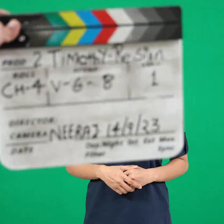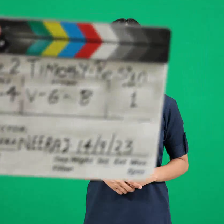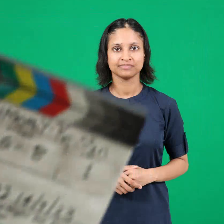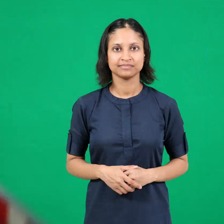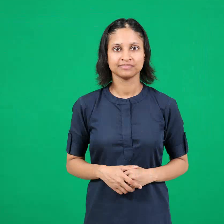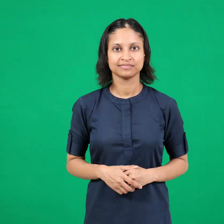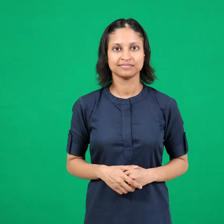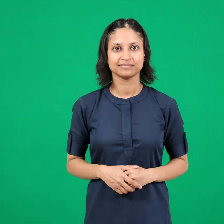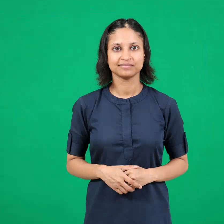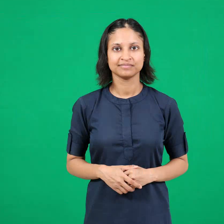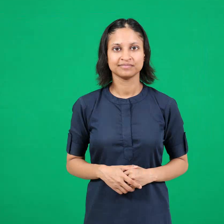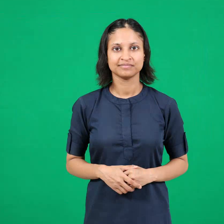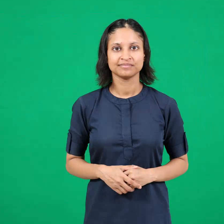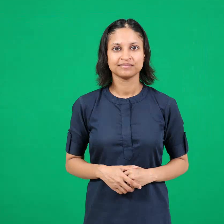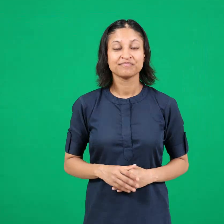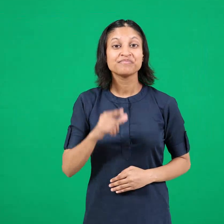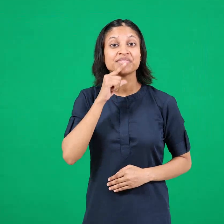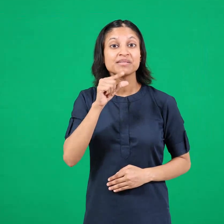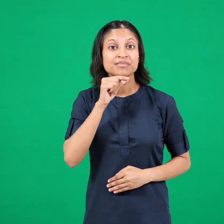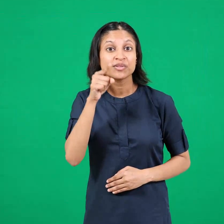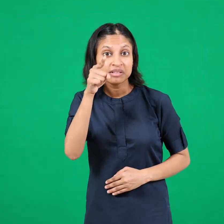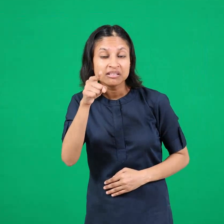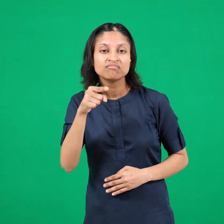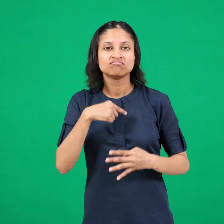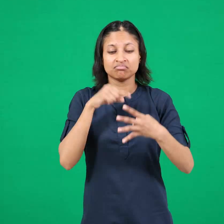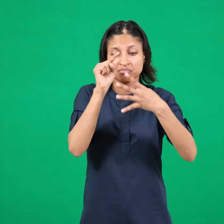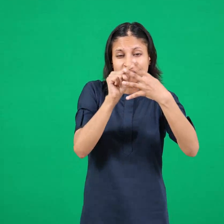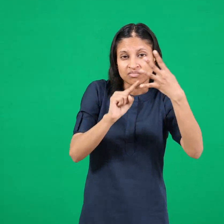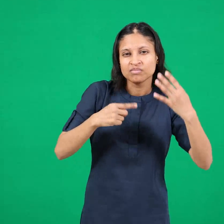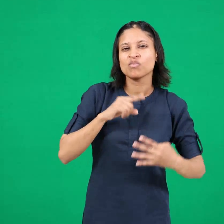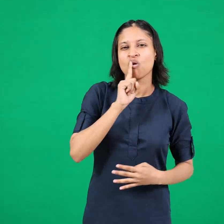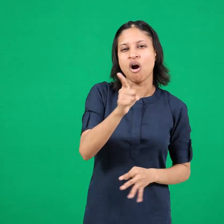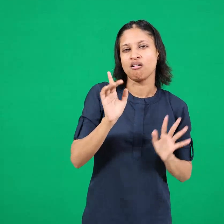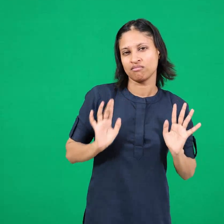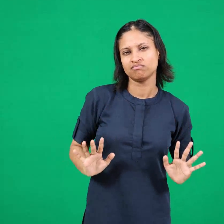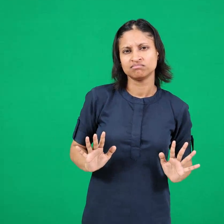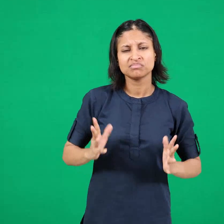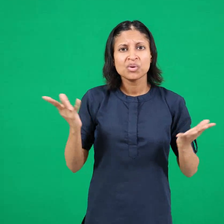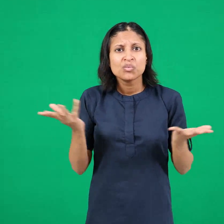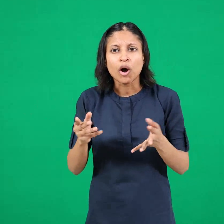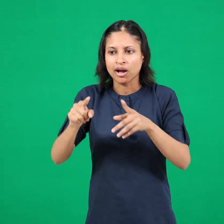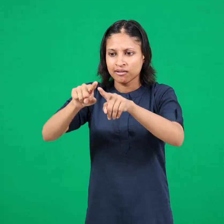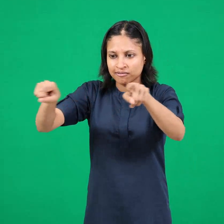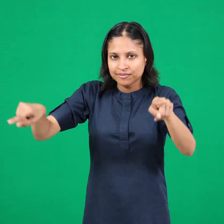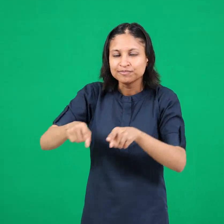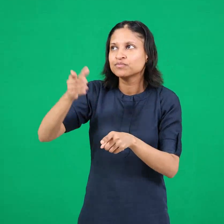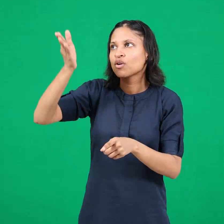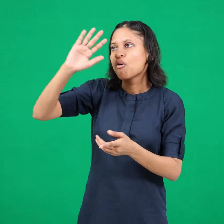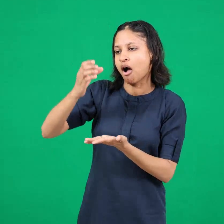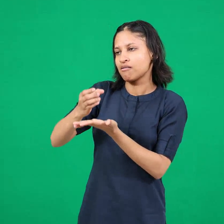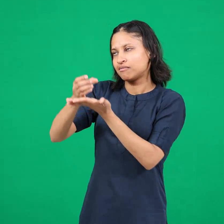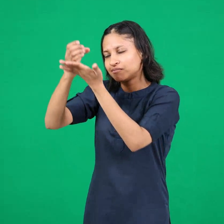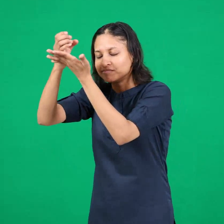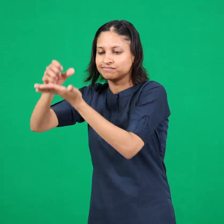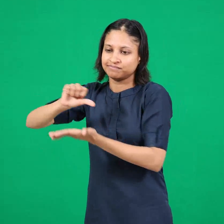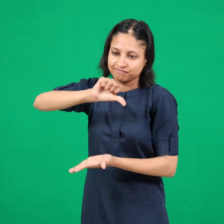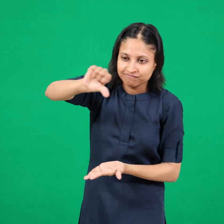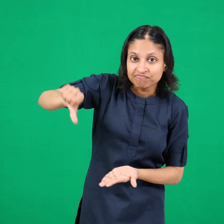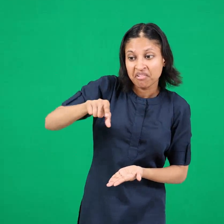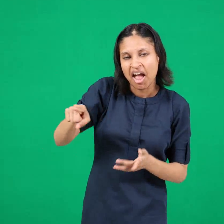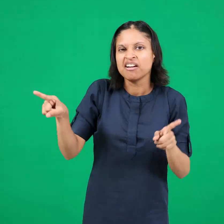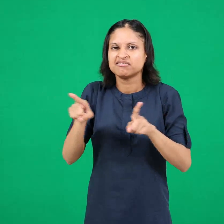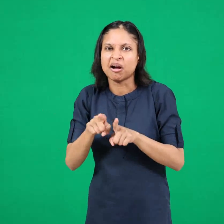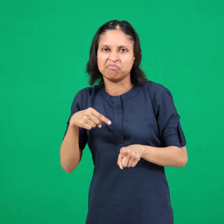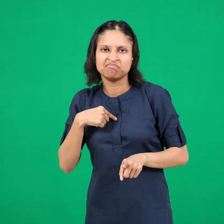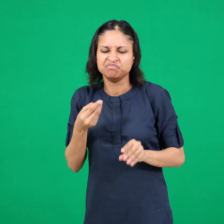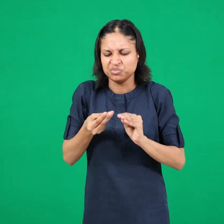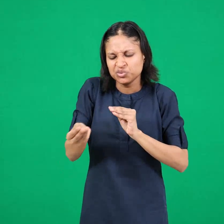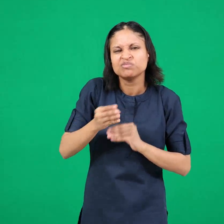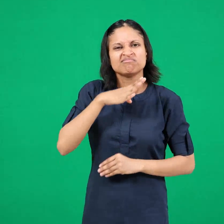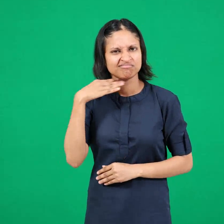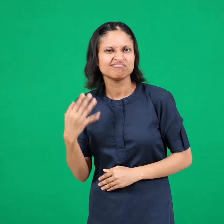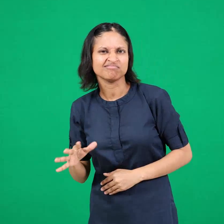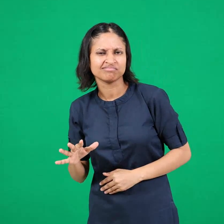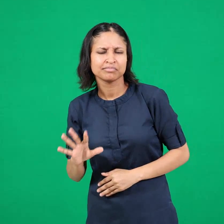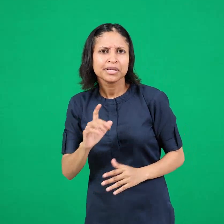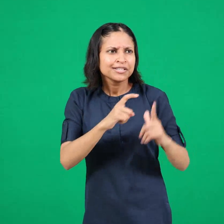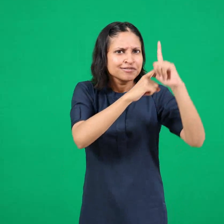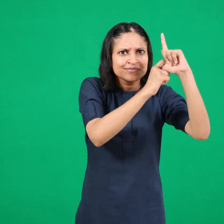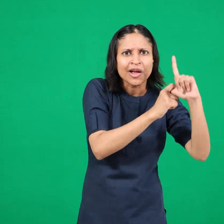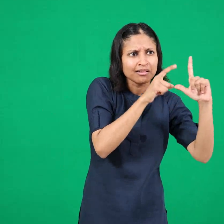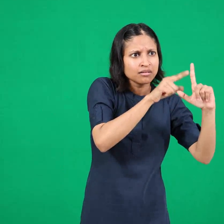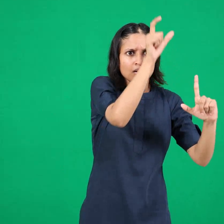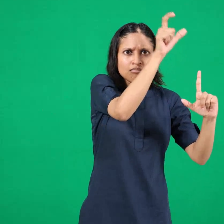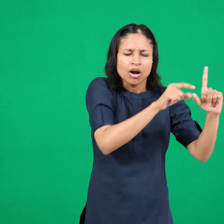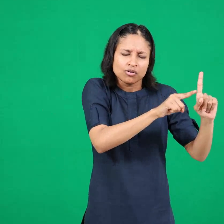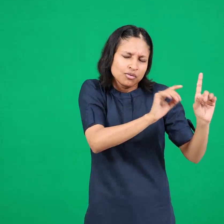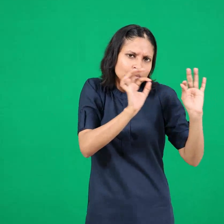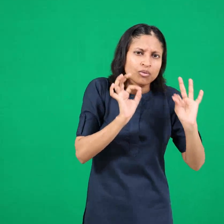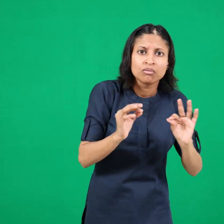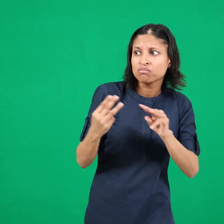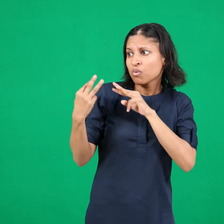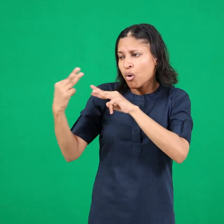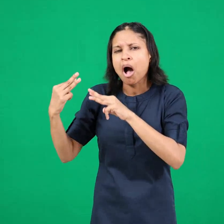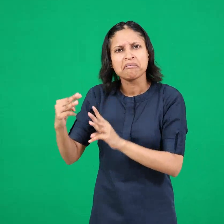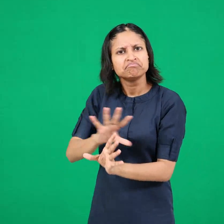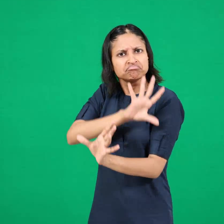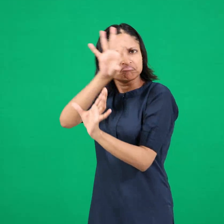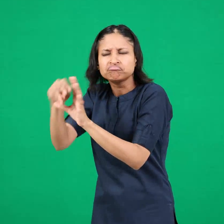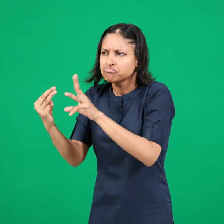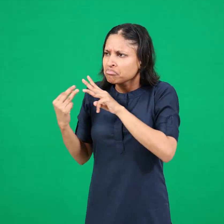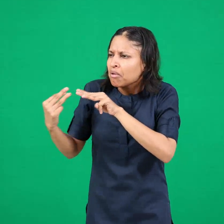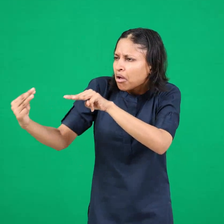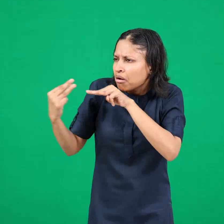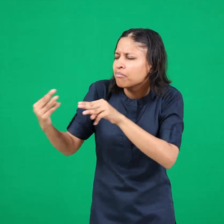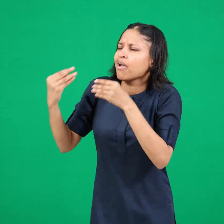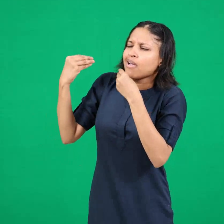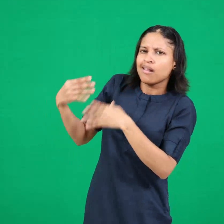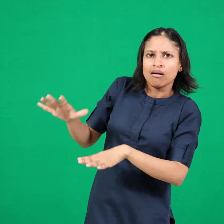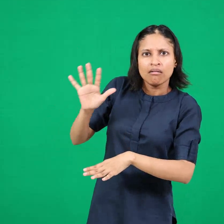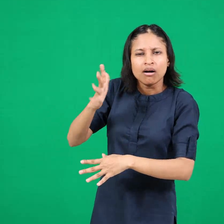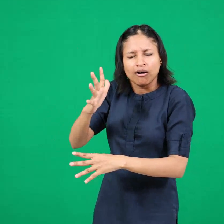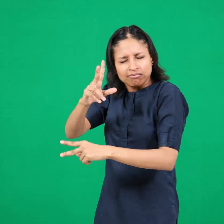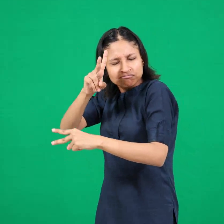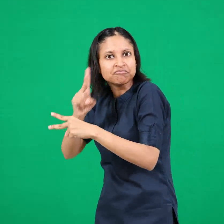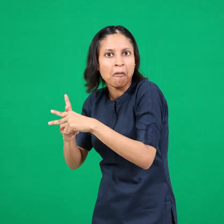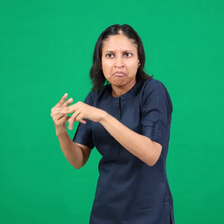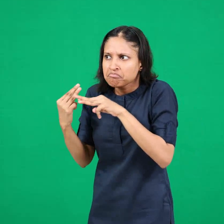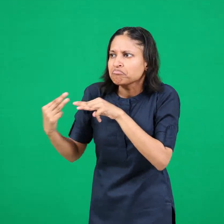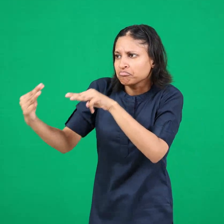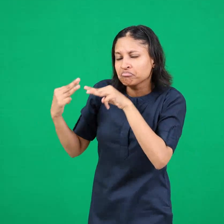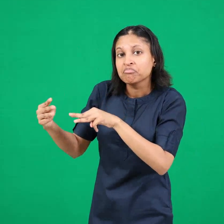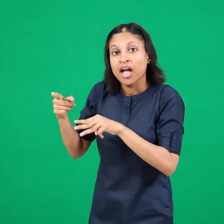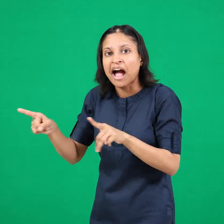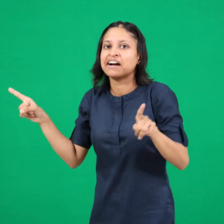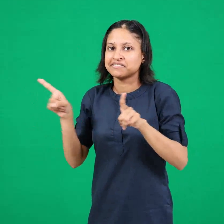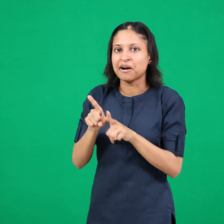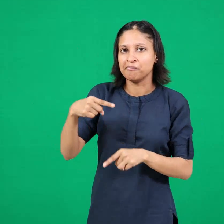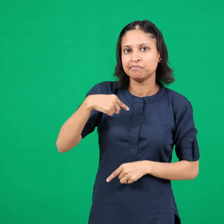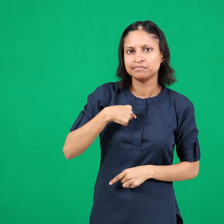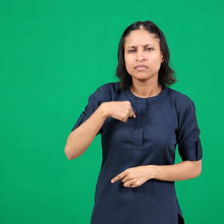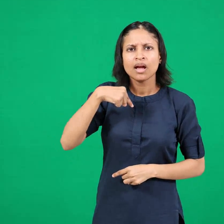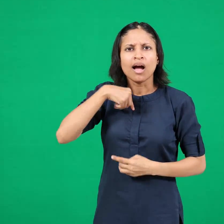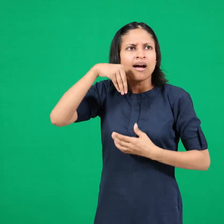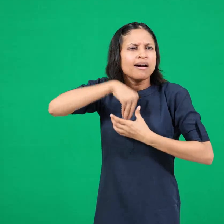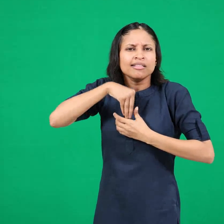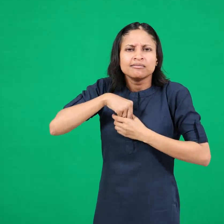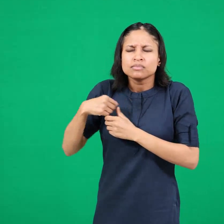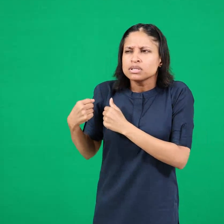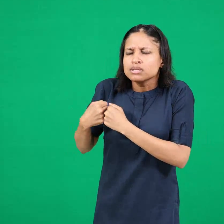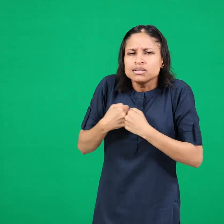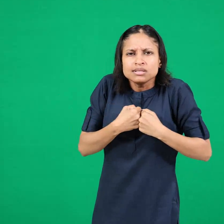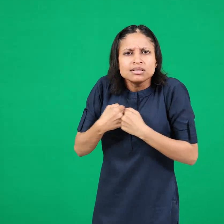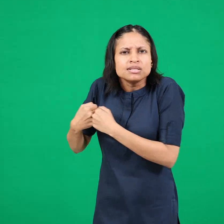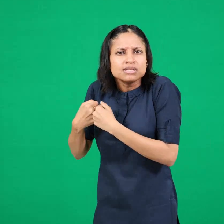For I am already being poured out like a drink offering, and the time of my departure is at hand.